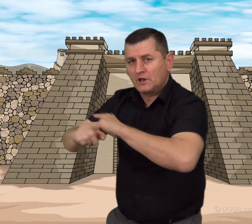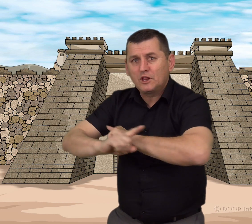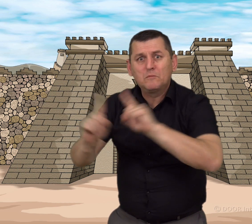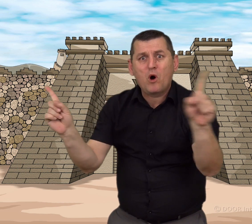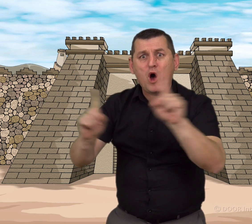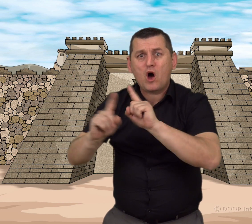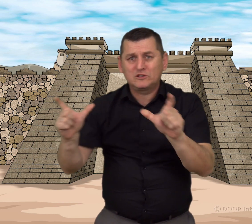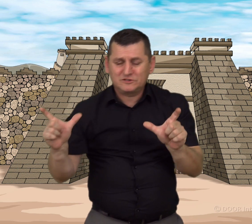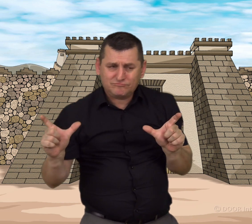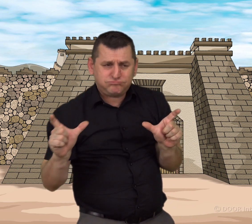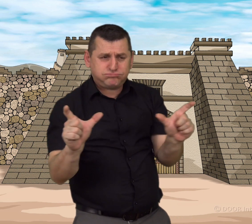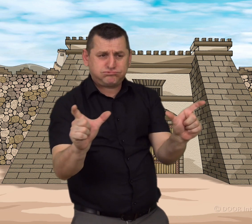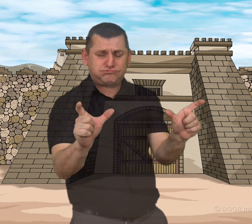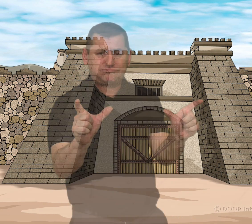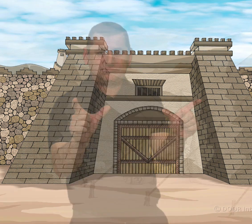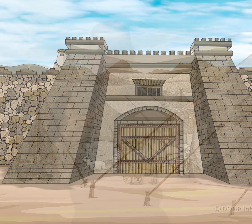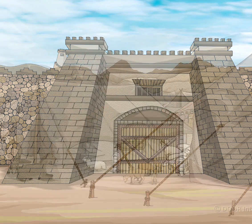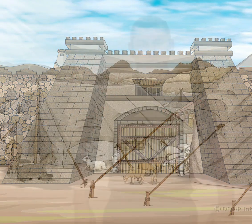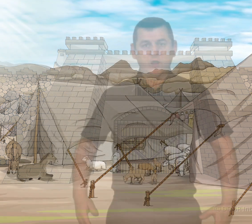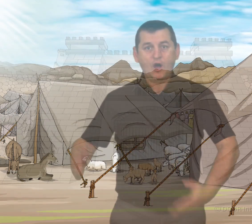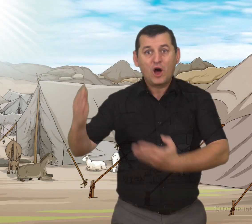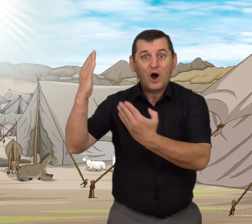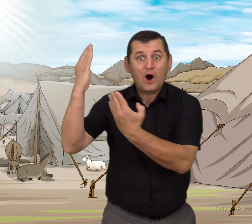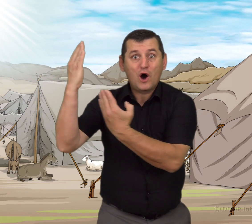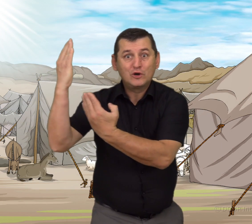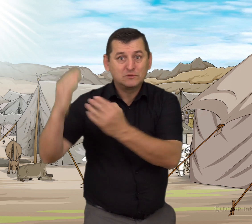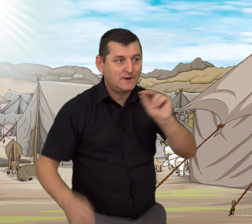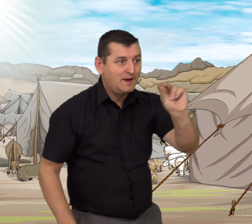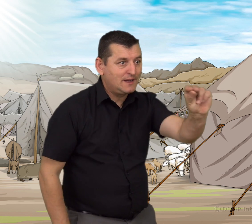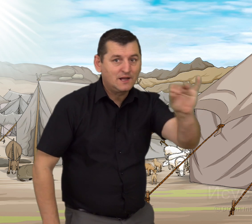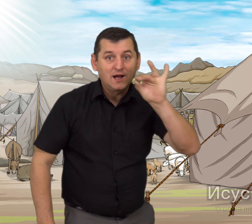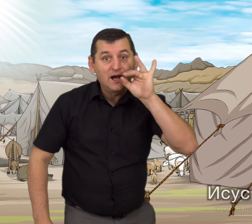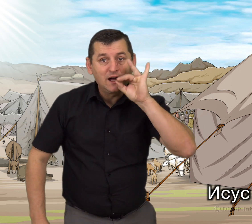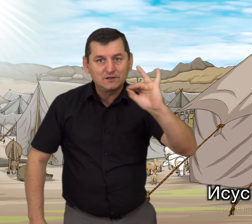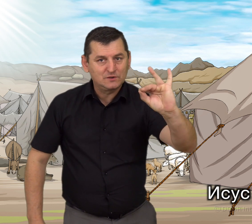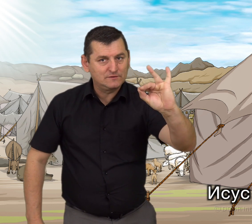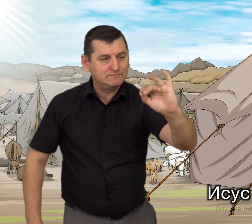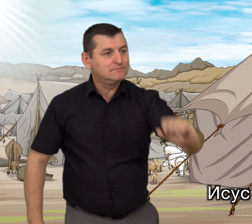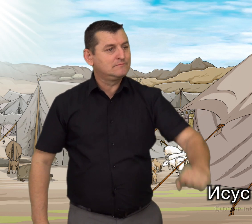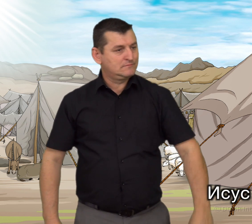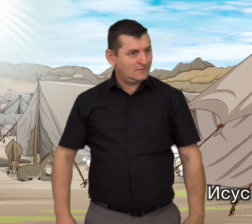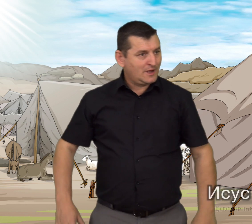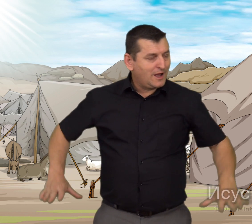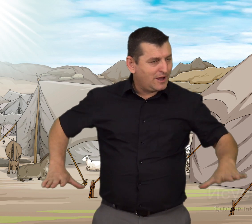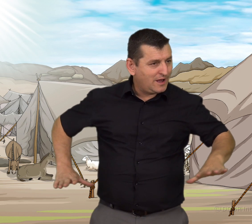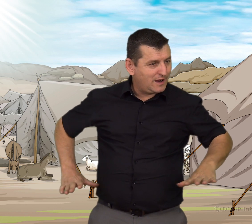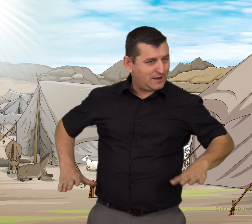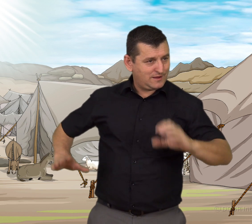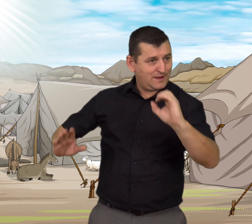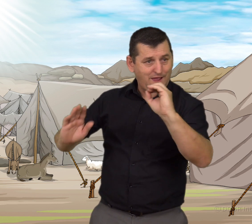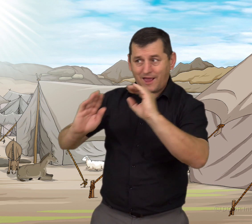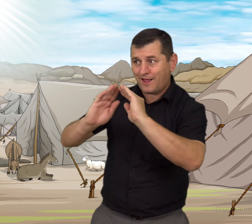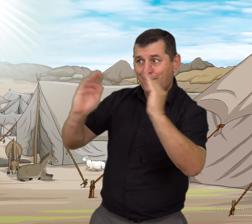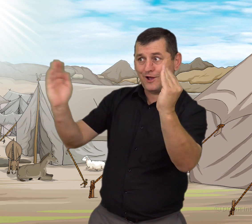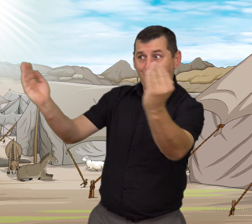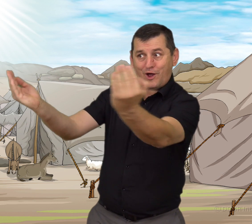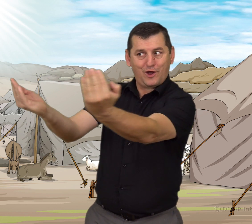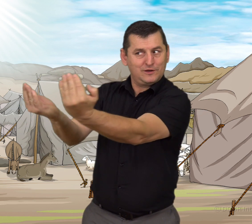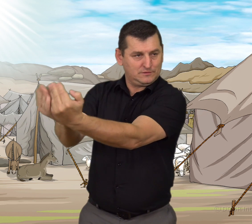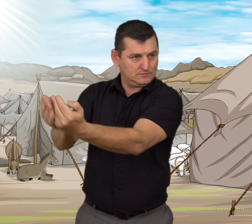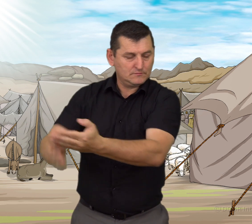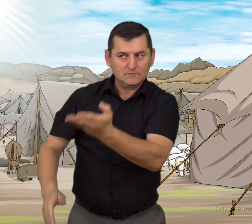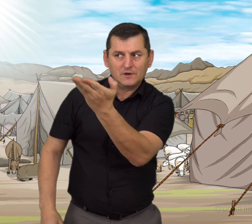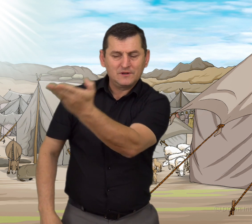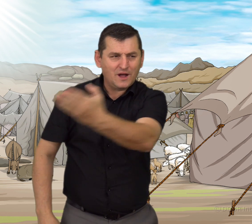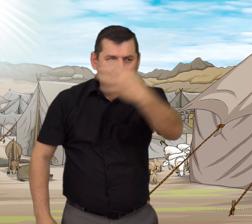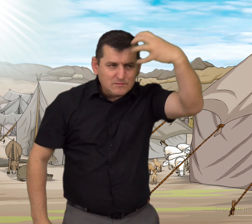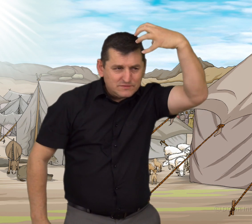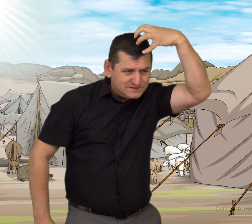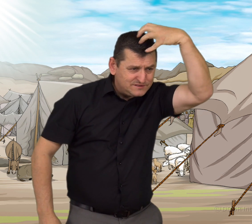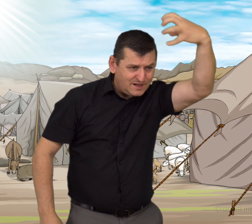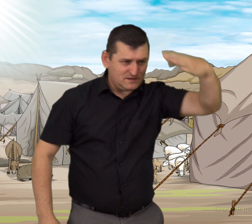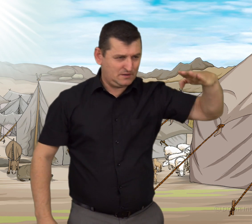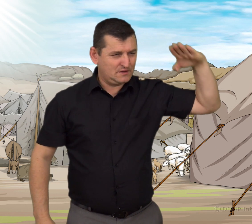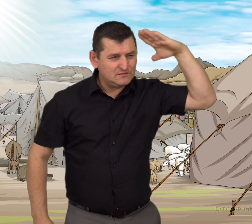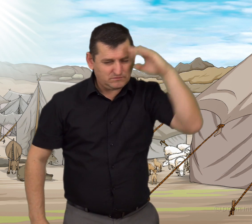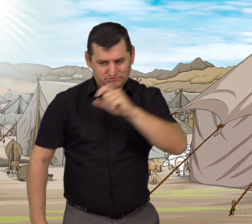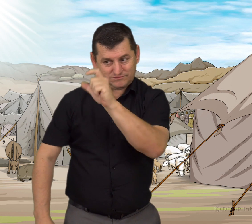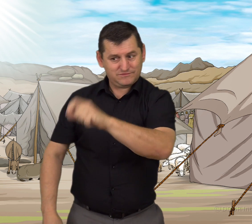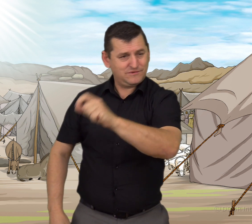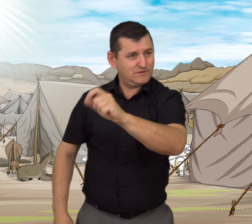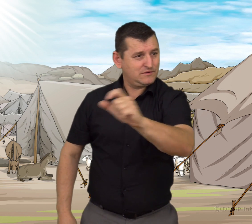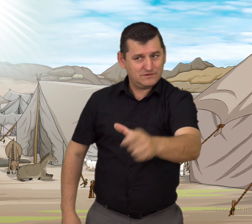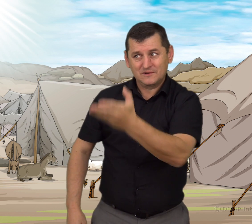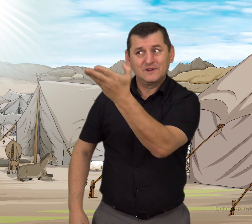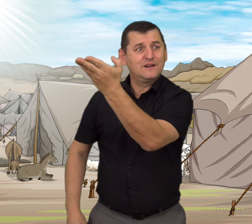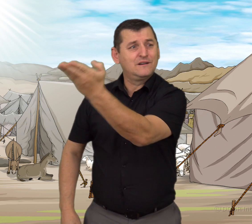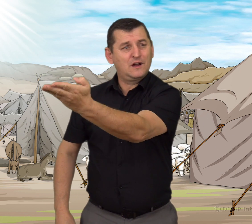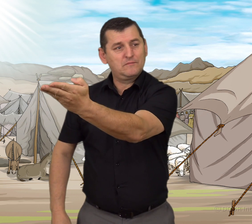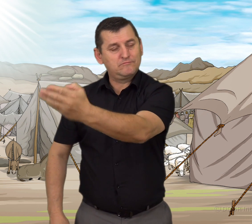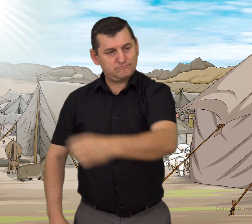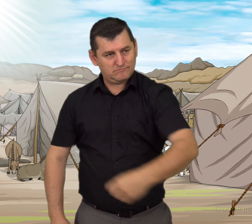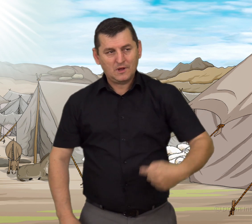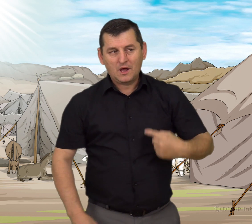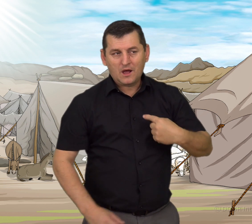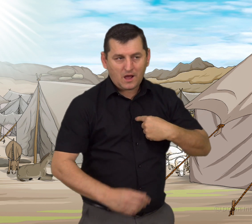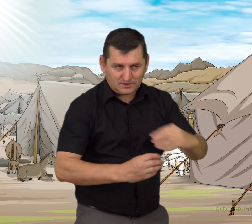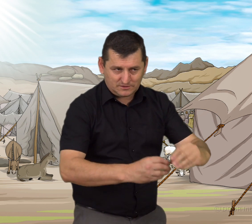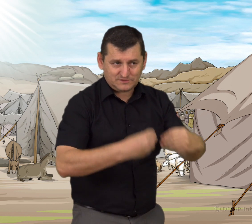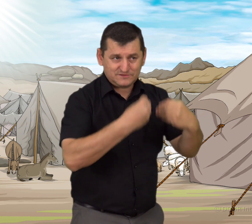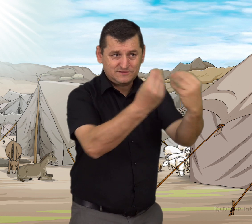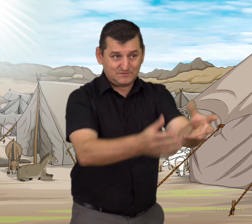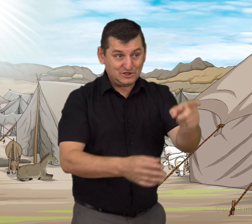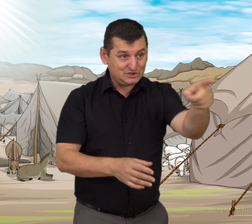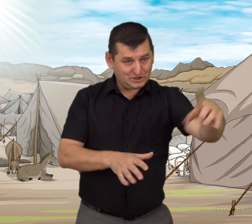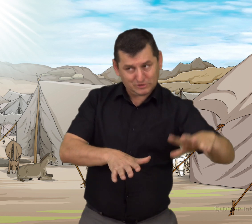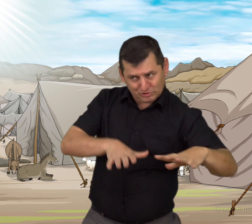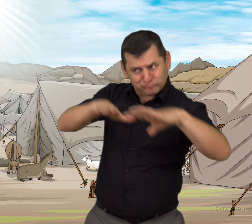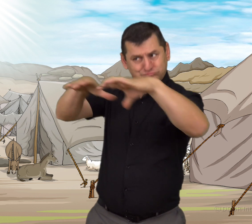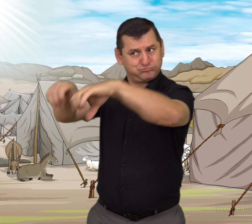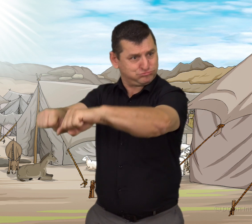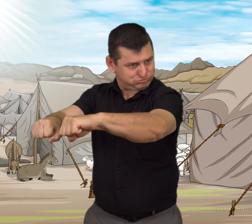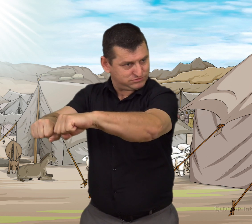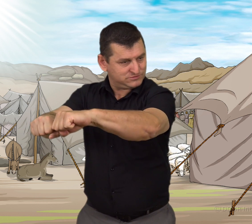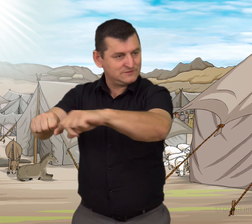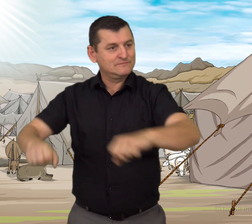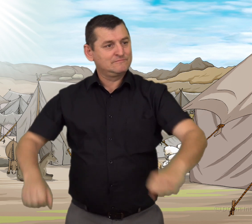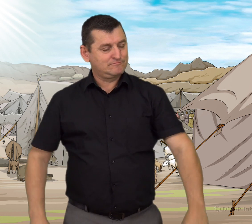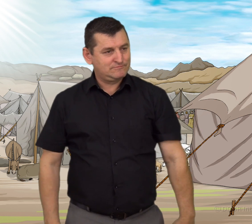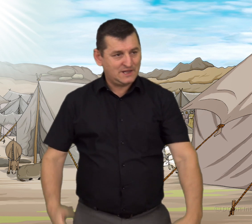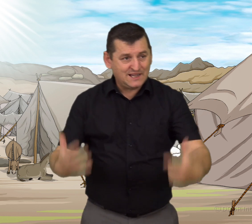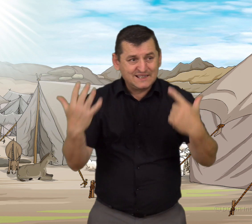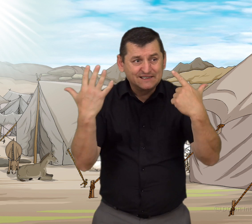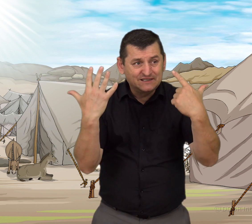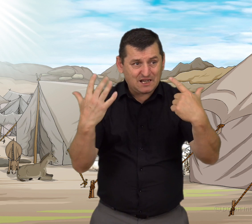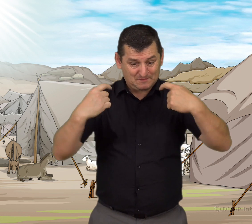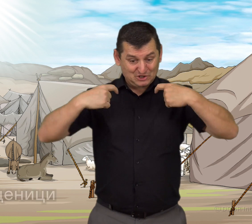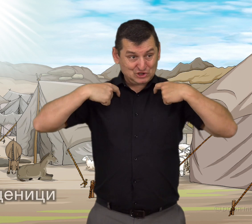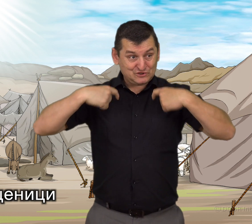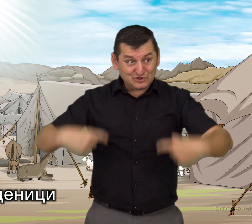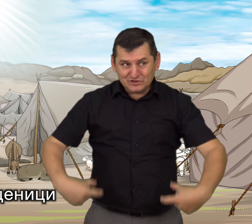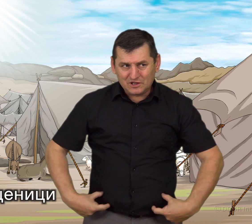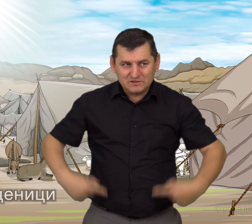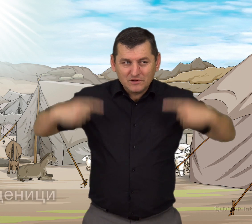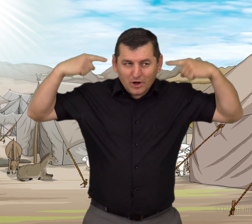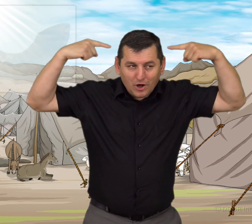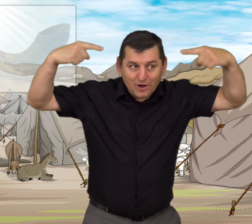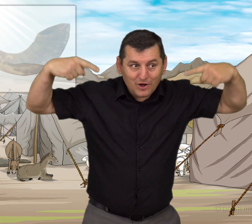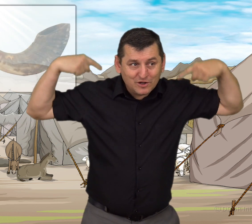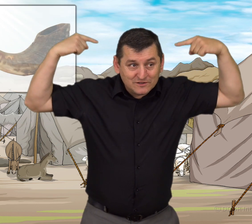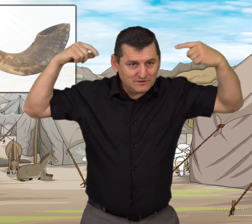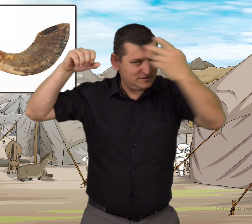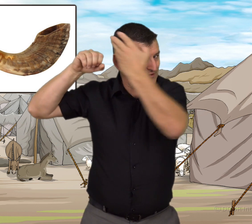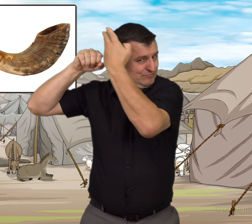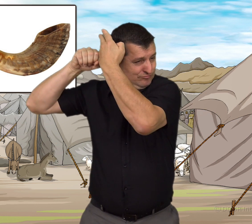And the LORD said to Joshua, “Behold, I have delivered Jericho into your hand, along with its king and its mighty men of valor. March around the city with all the men of war, circling the city one time. Do this for six days.